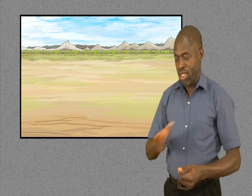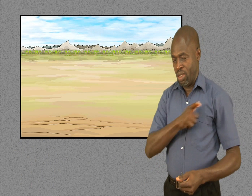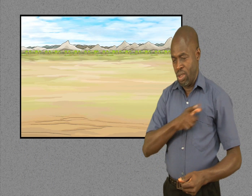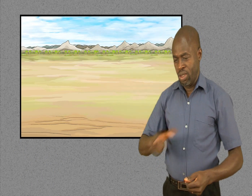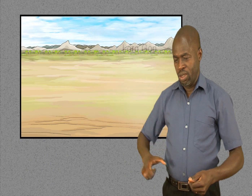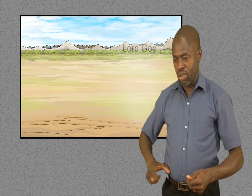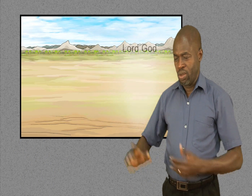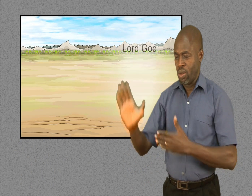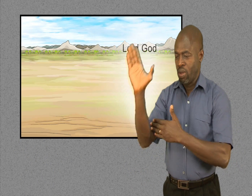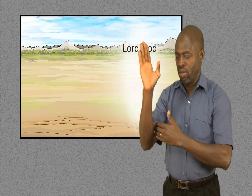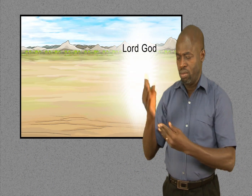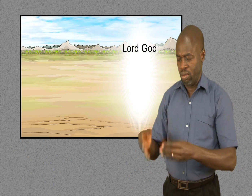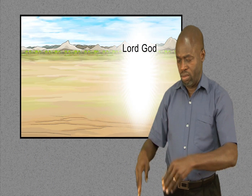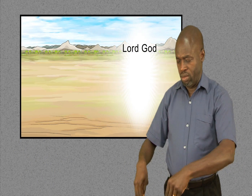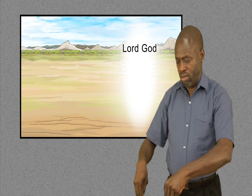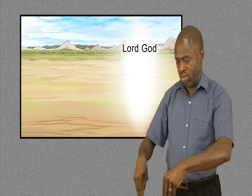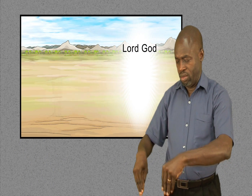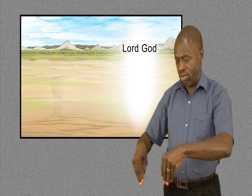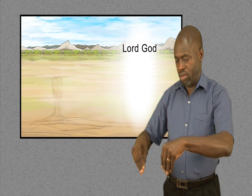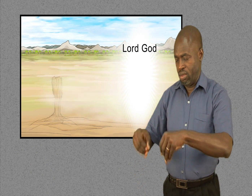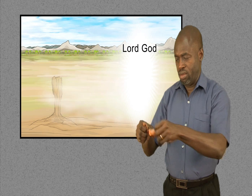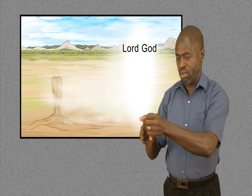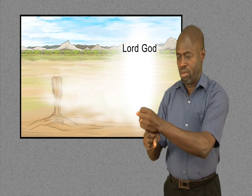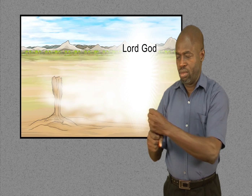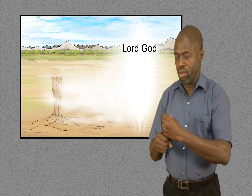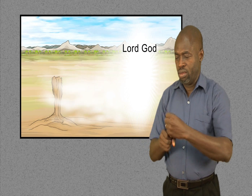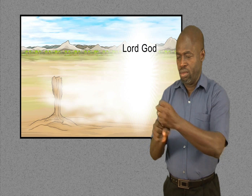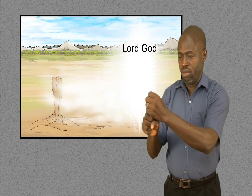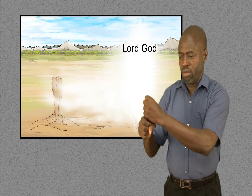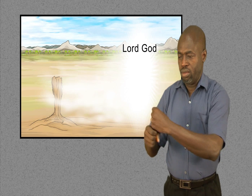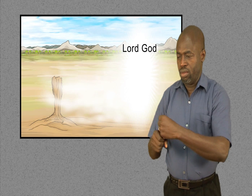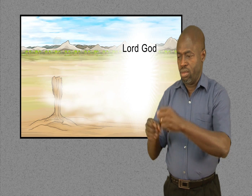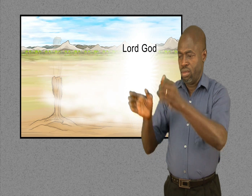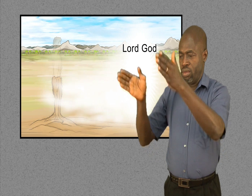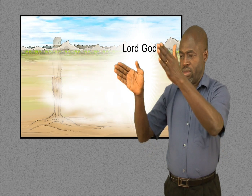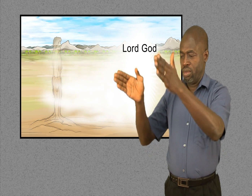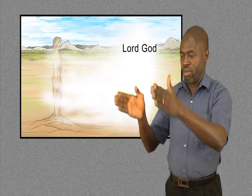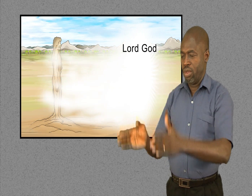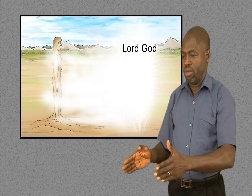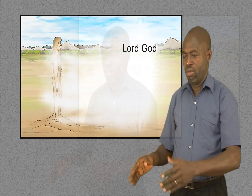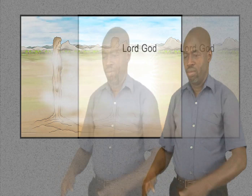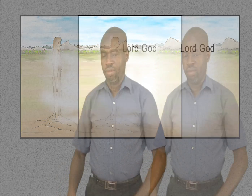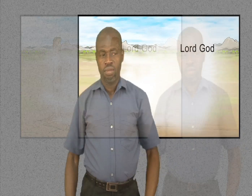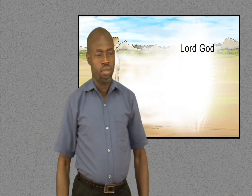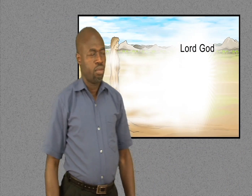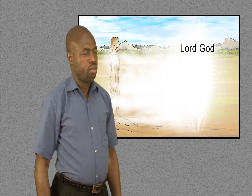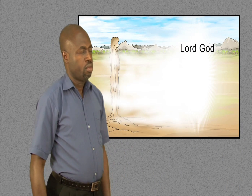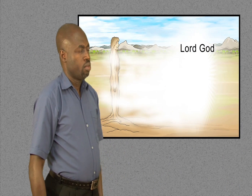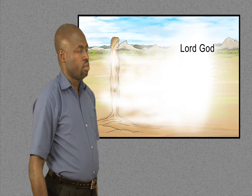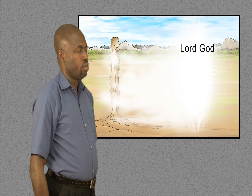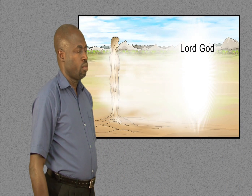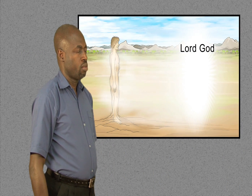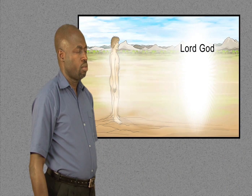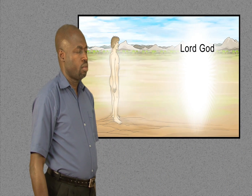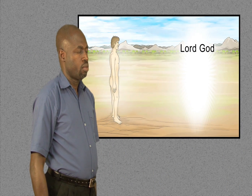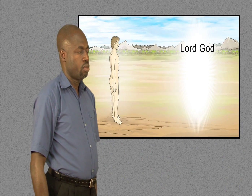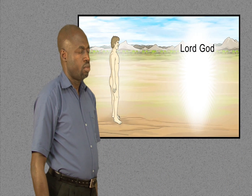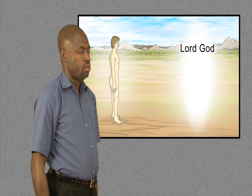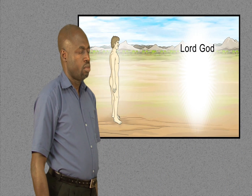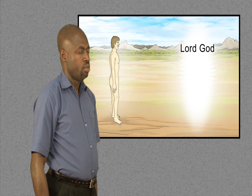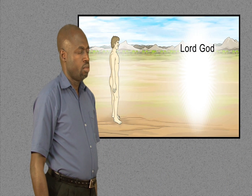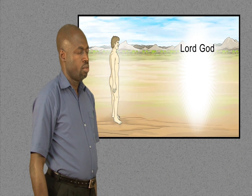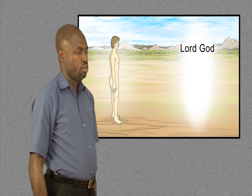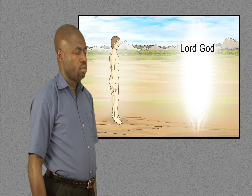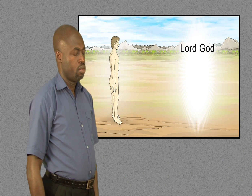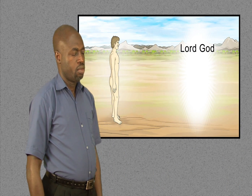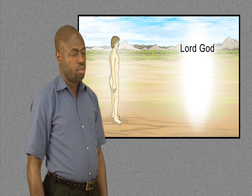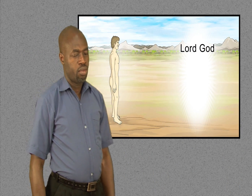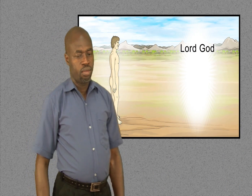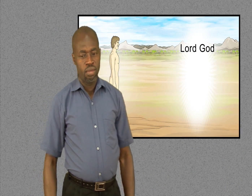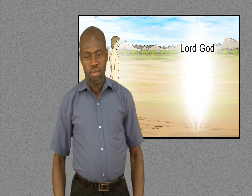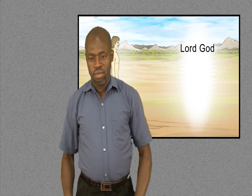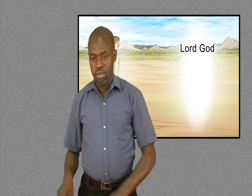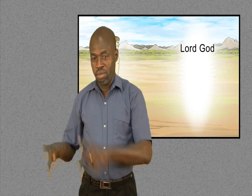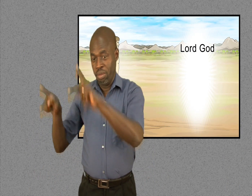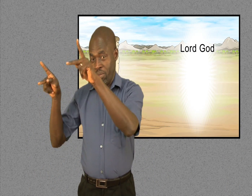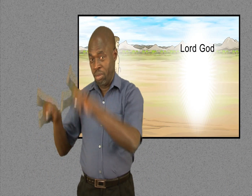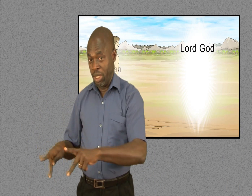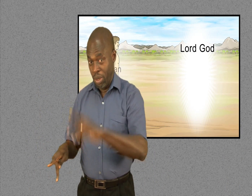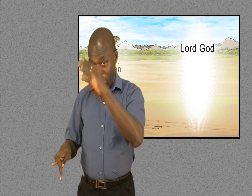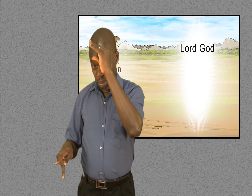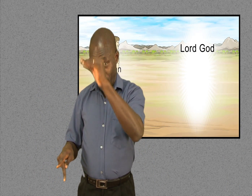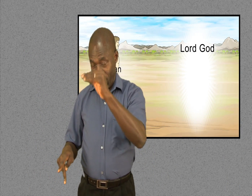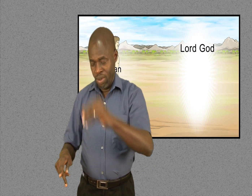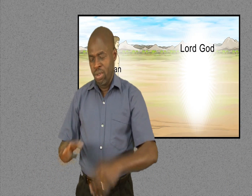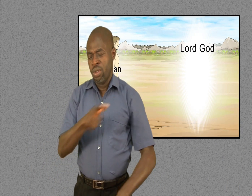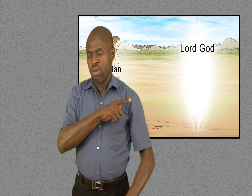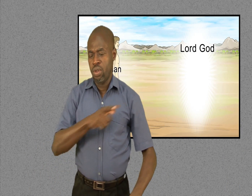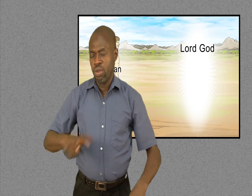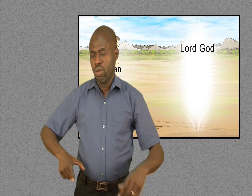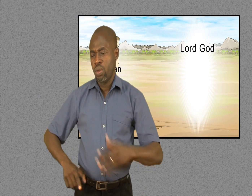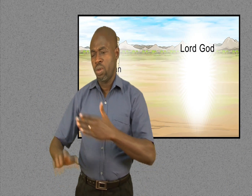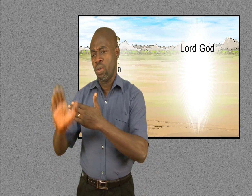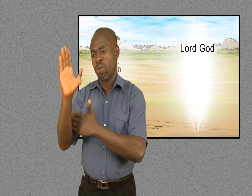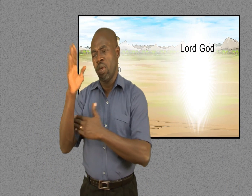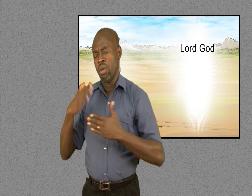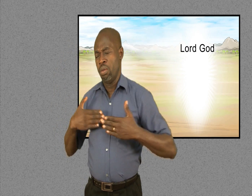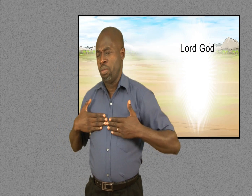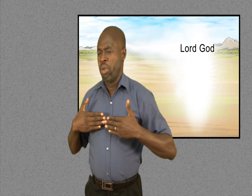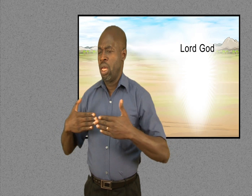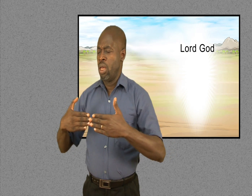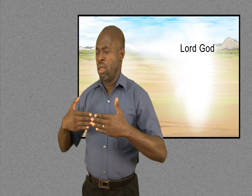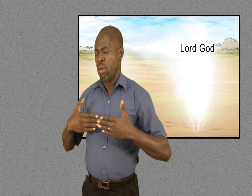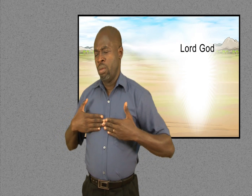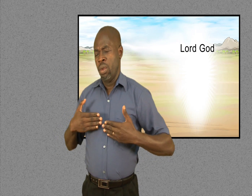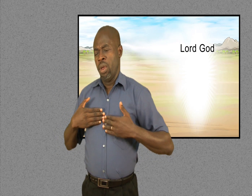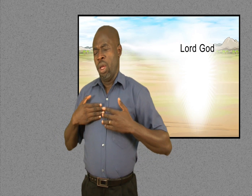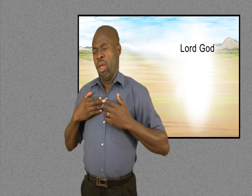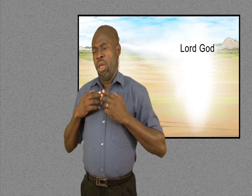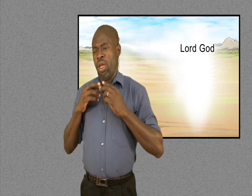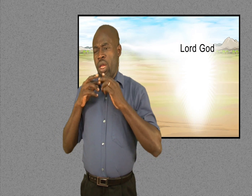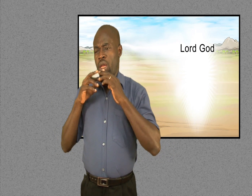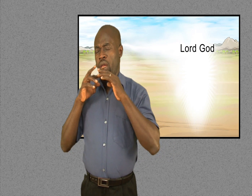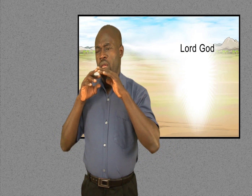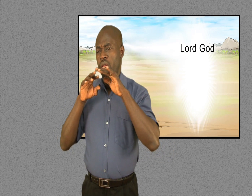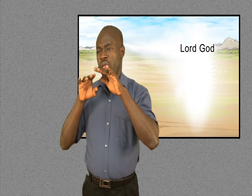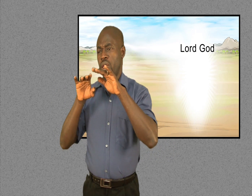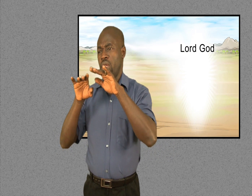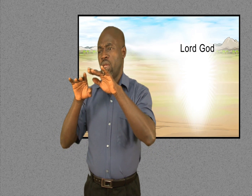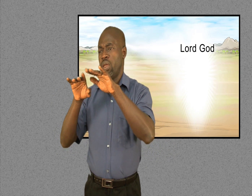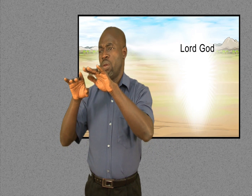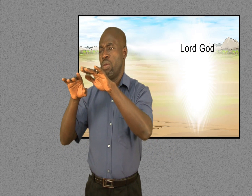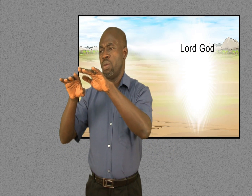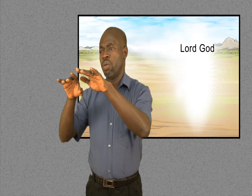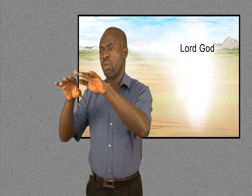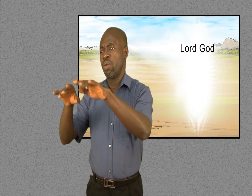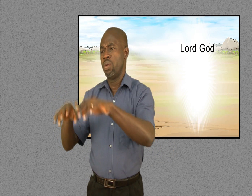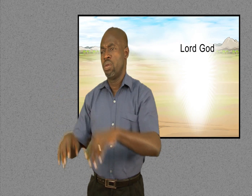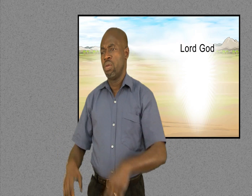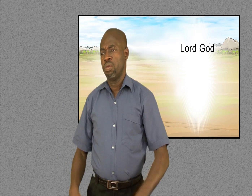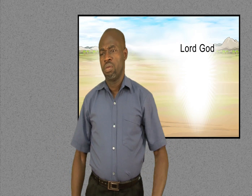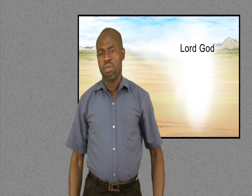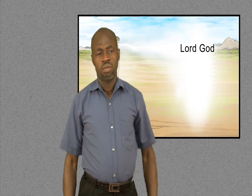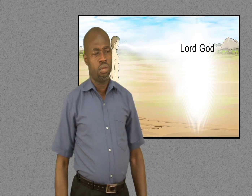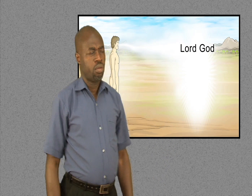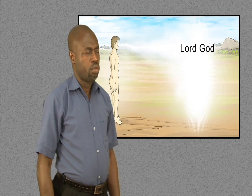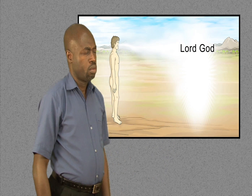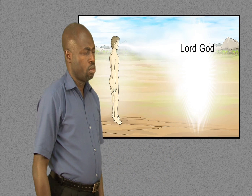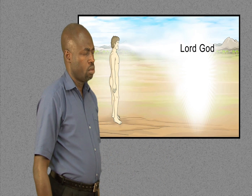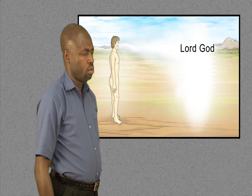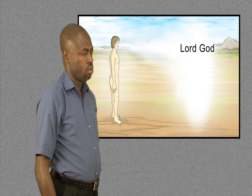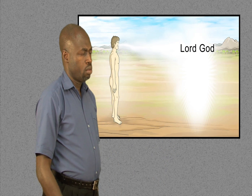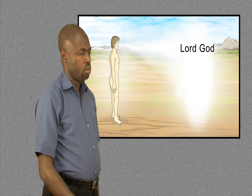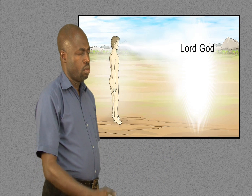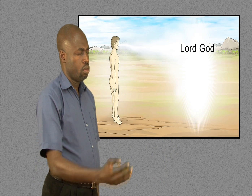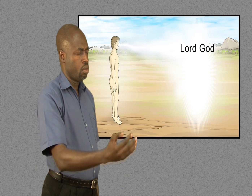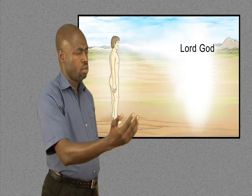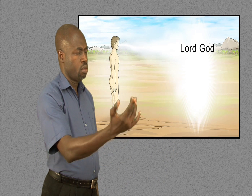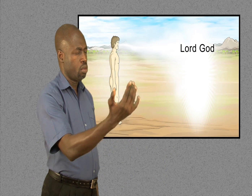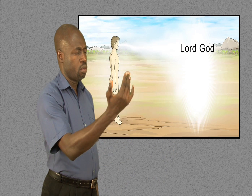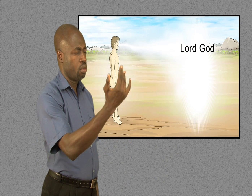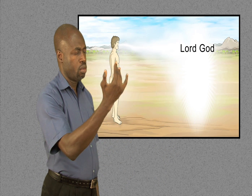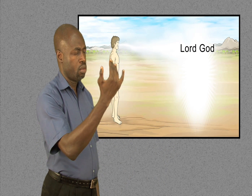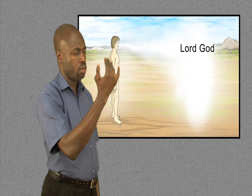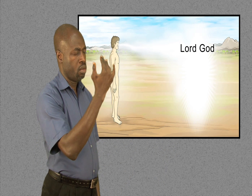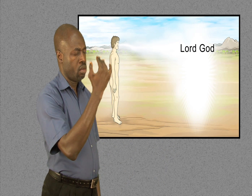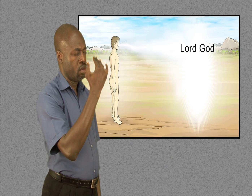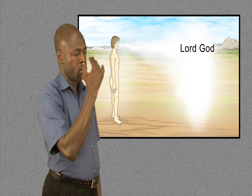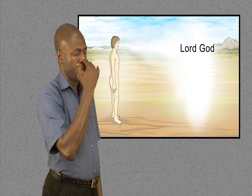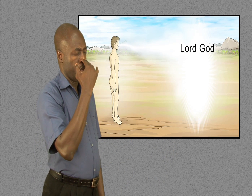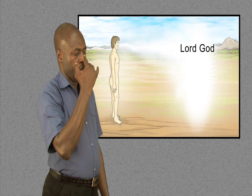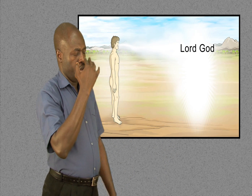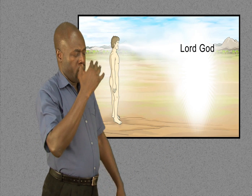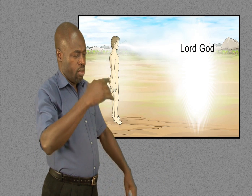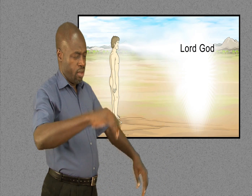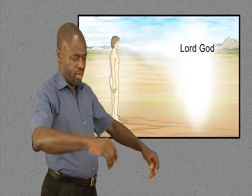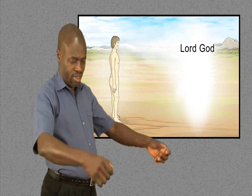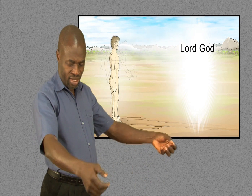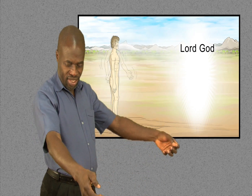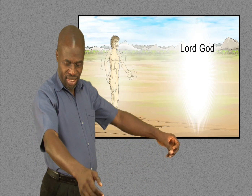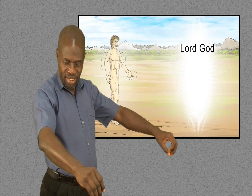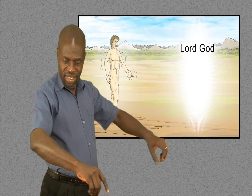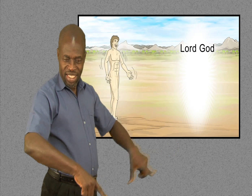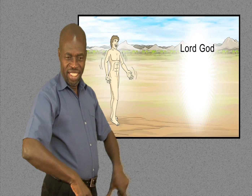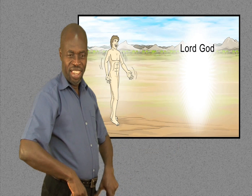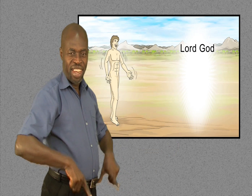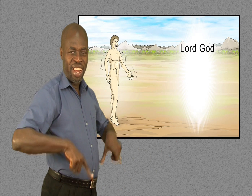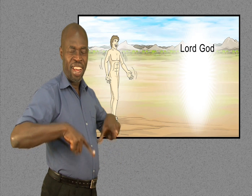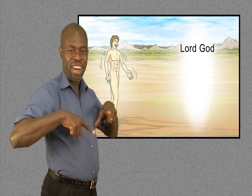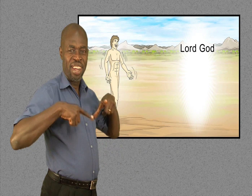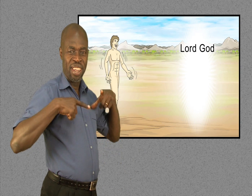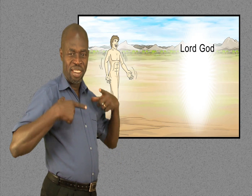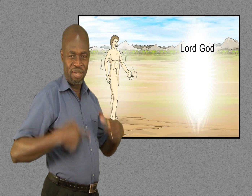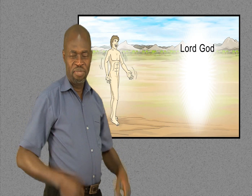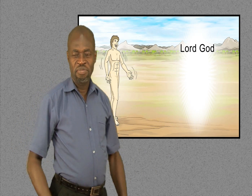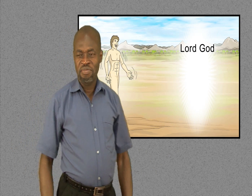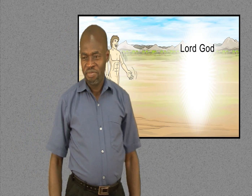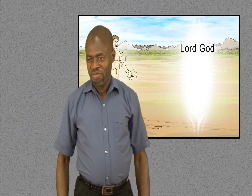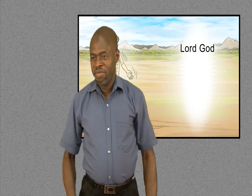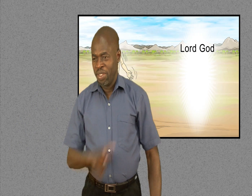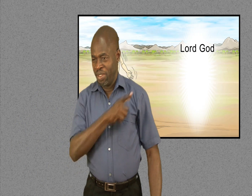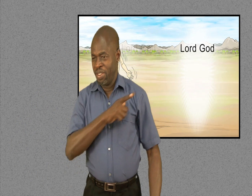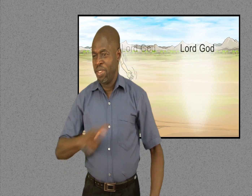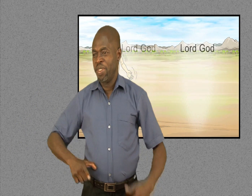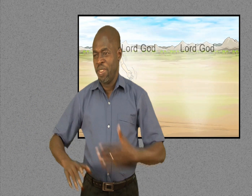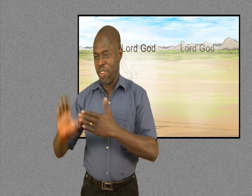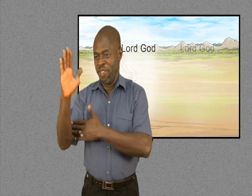And the gold of that land is pure, and bdellium and onyx are found there. The name of the second river is Gihon; it winds through the whole land of Cush. The name of the third river is Hiddekel;